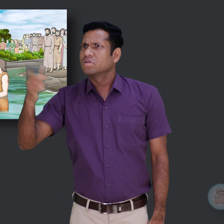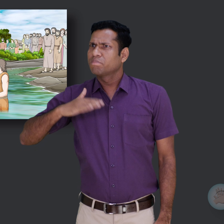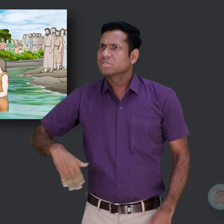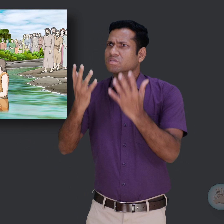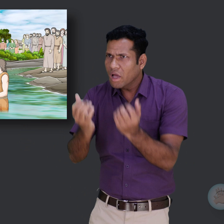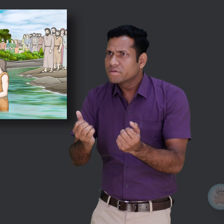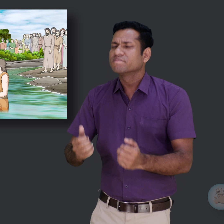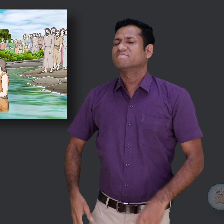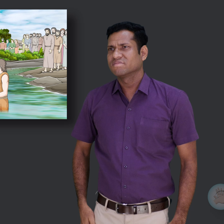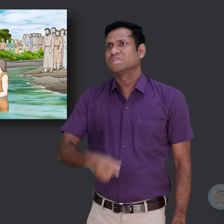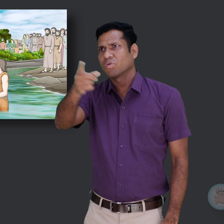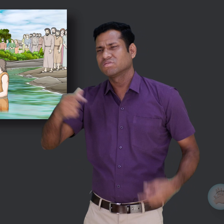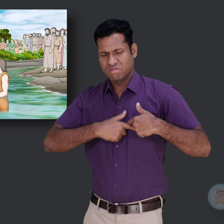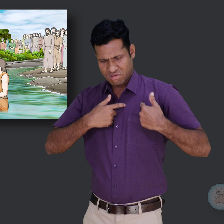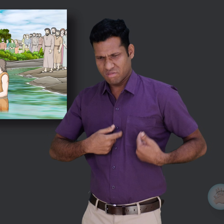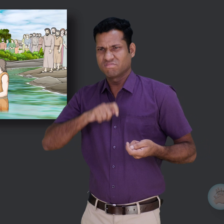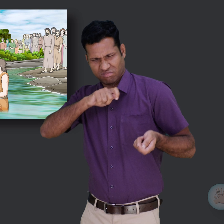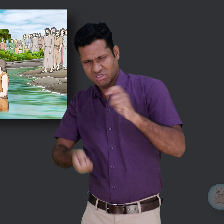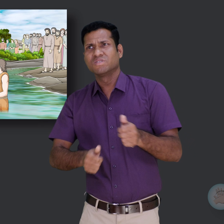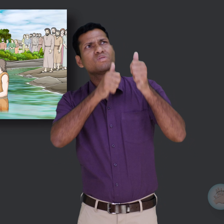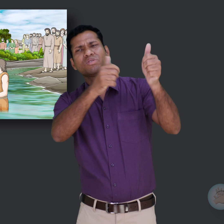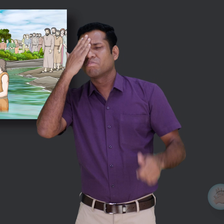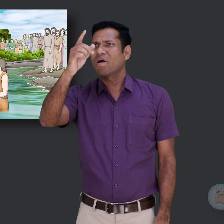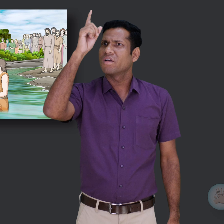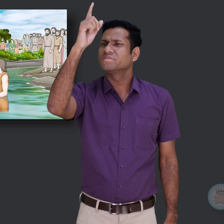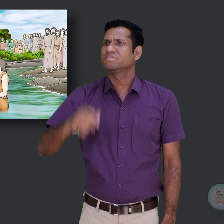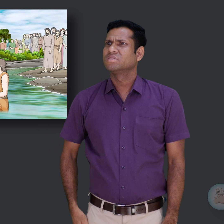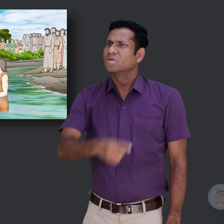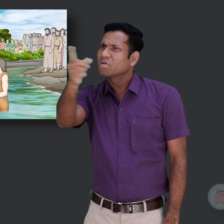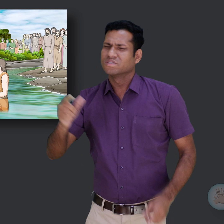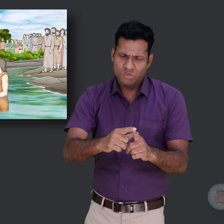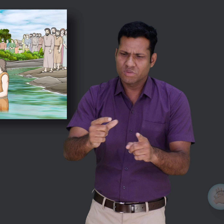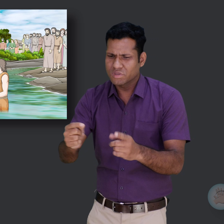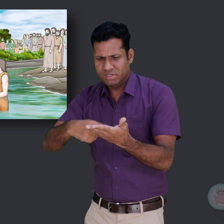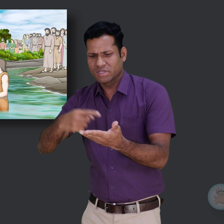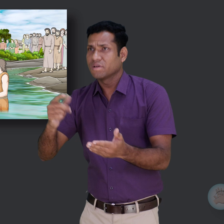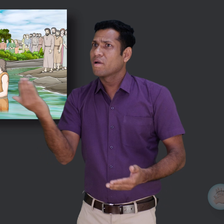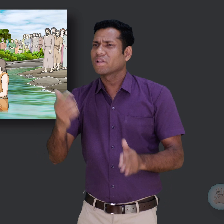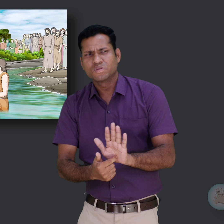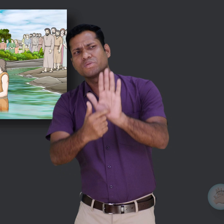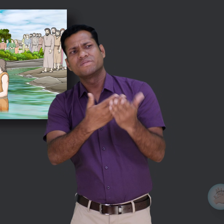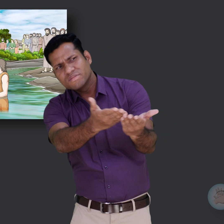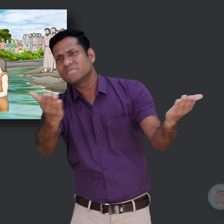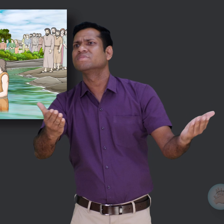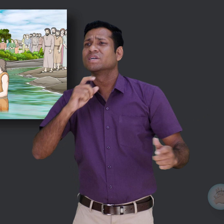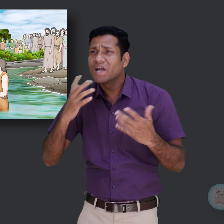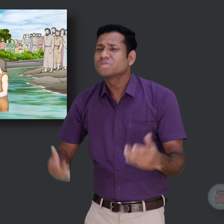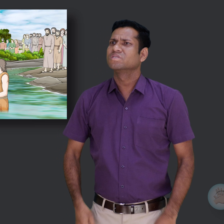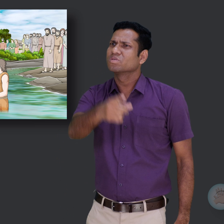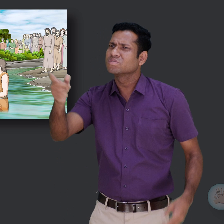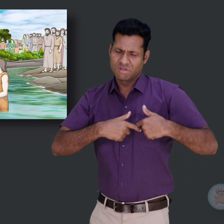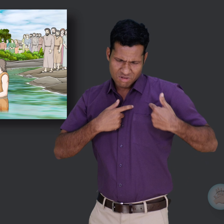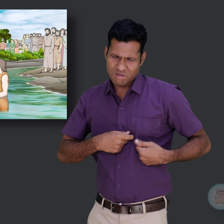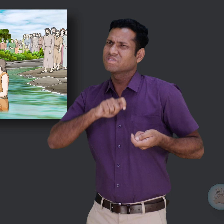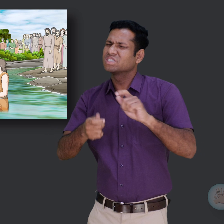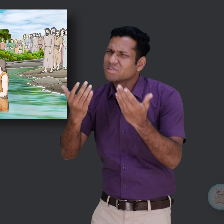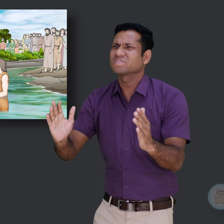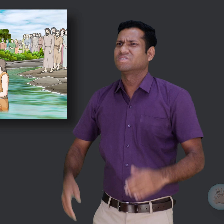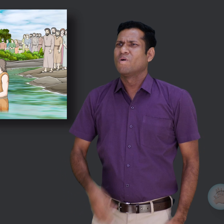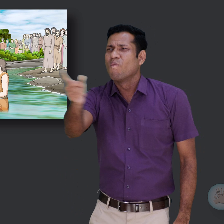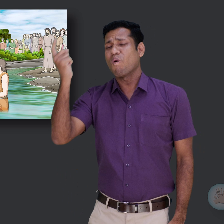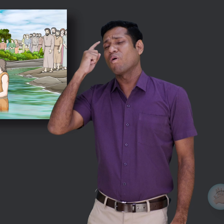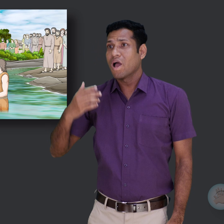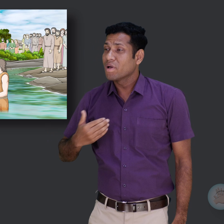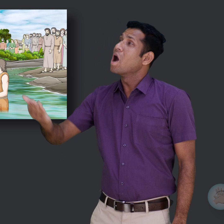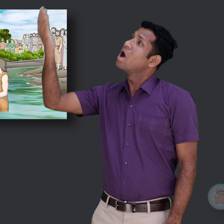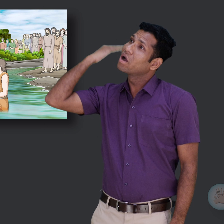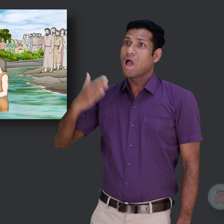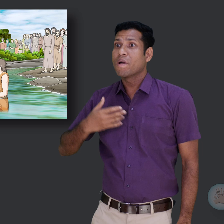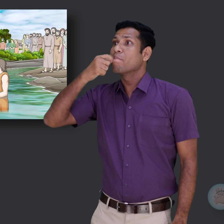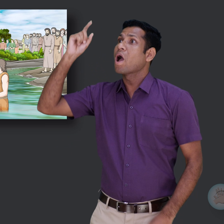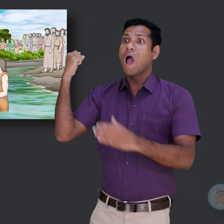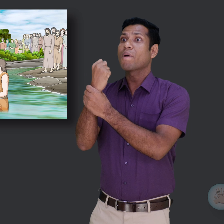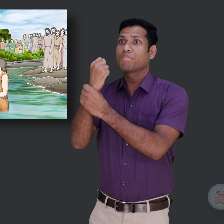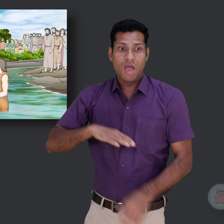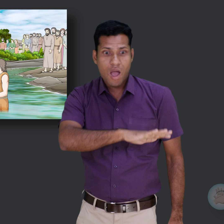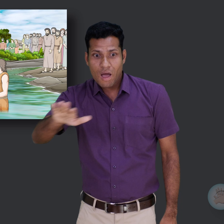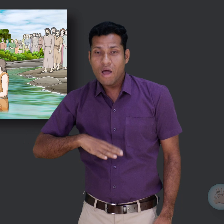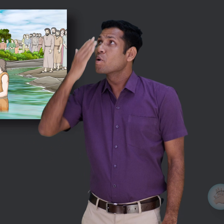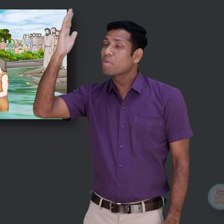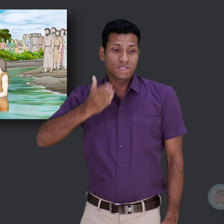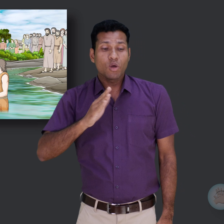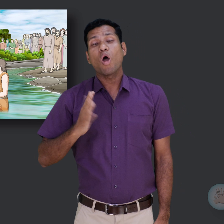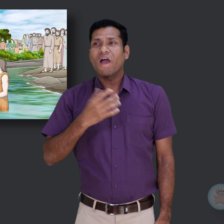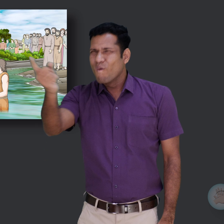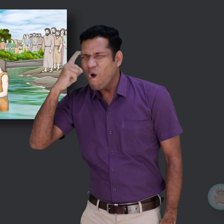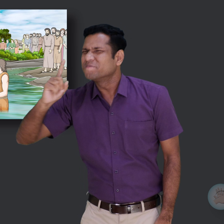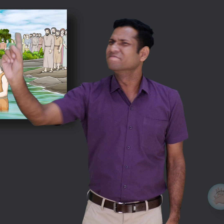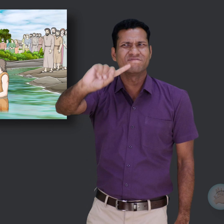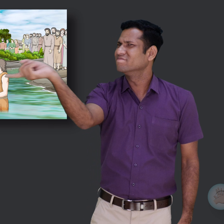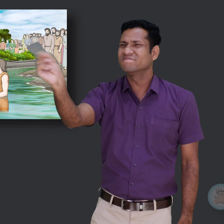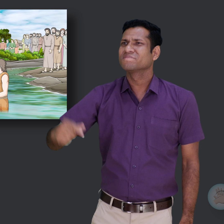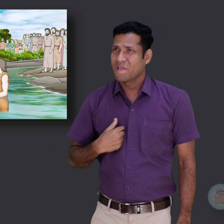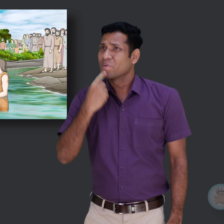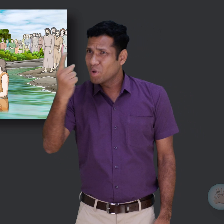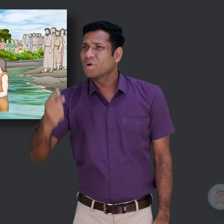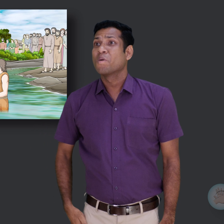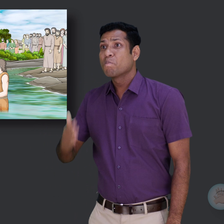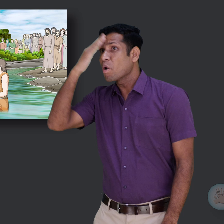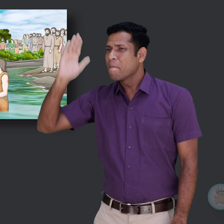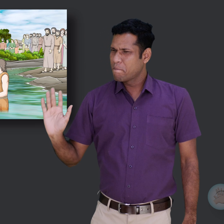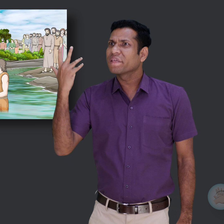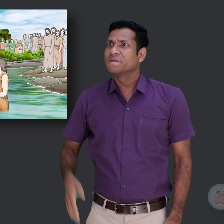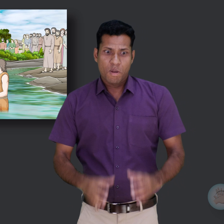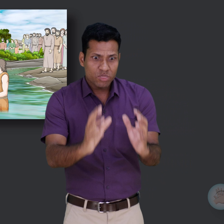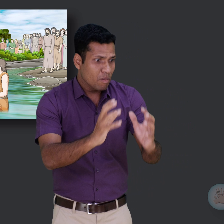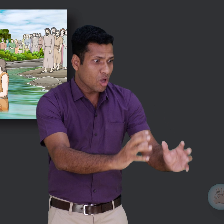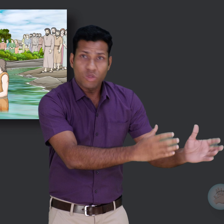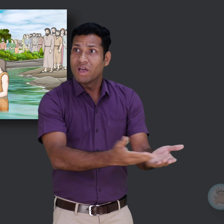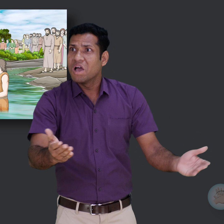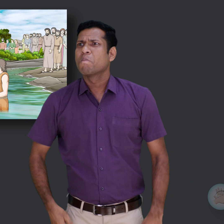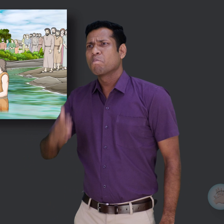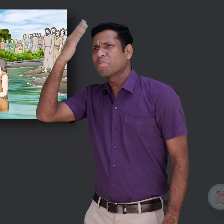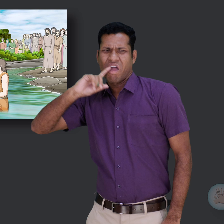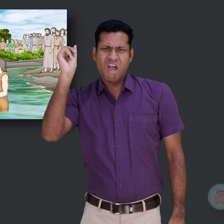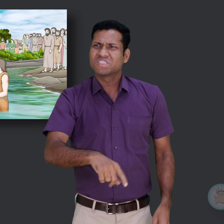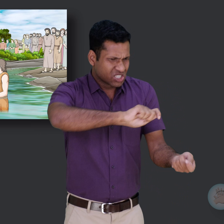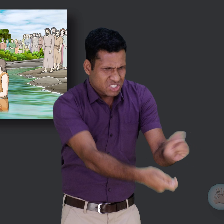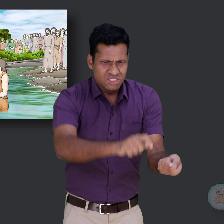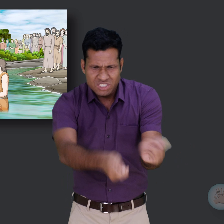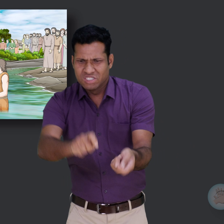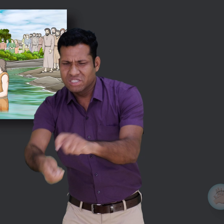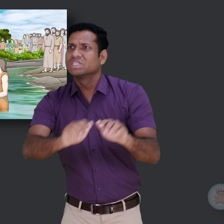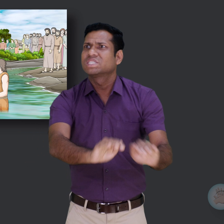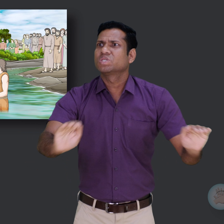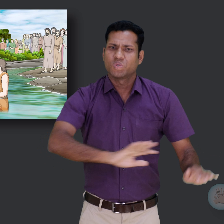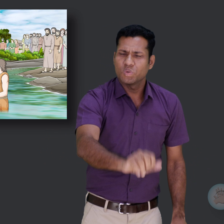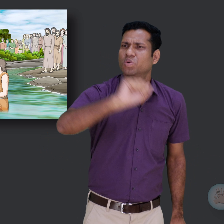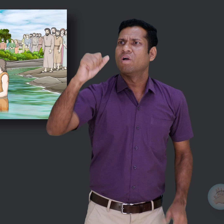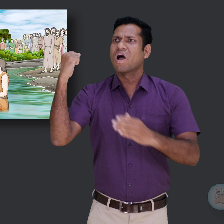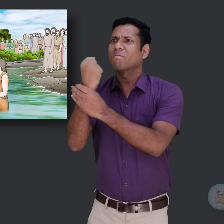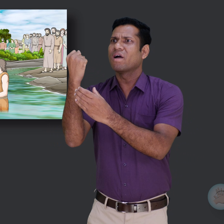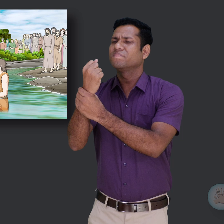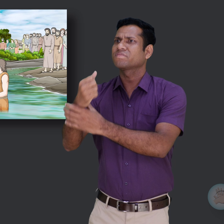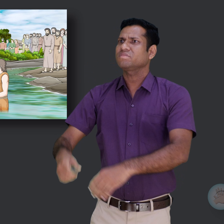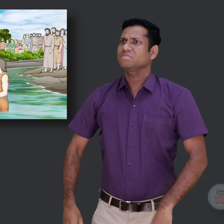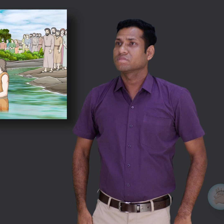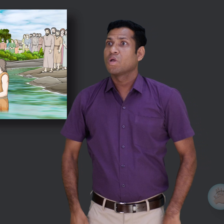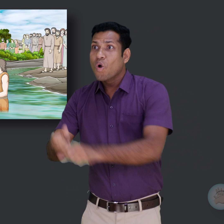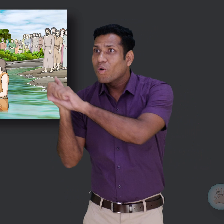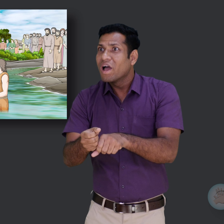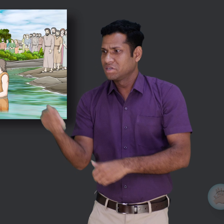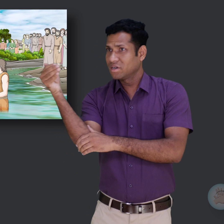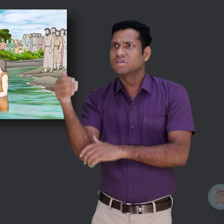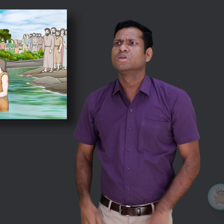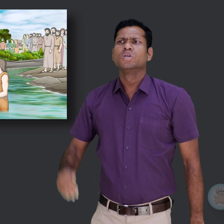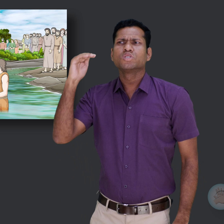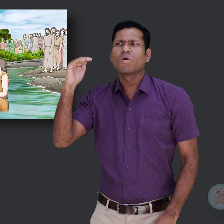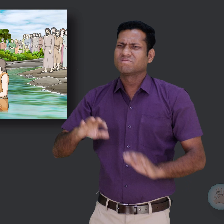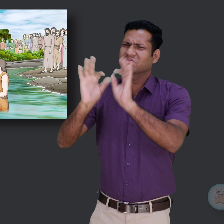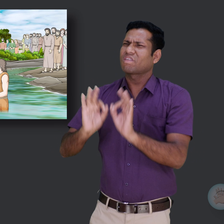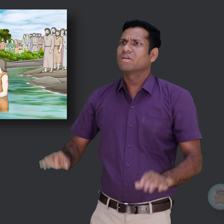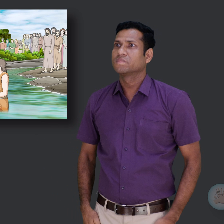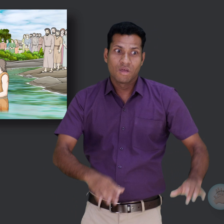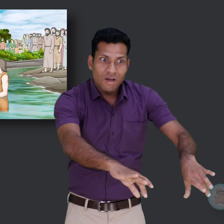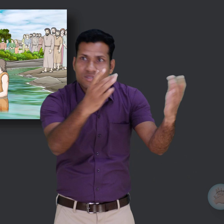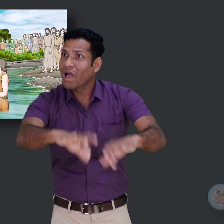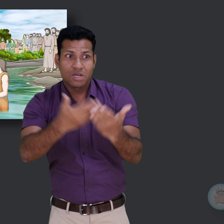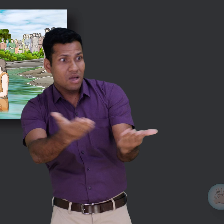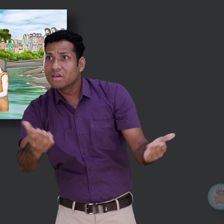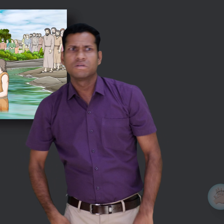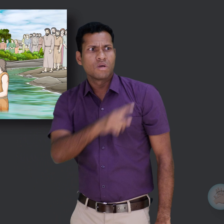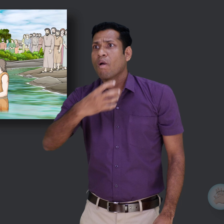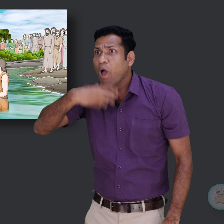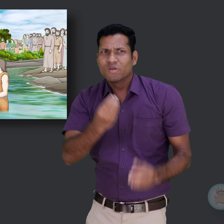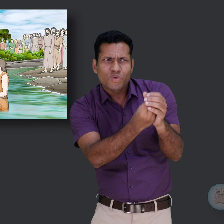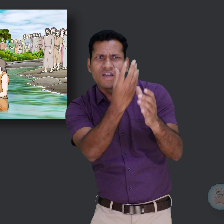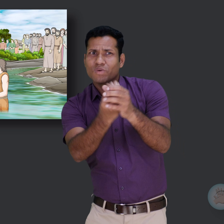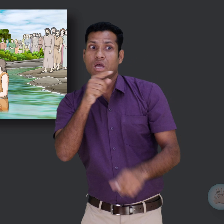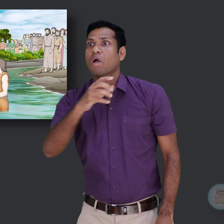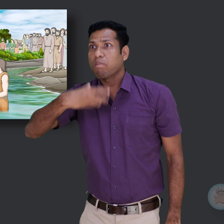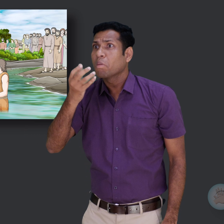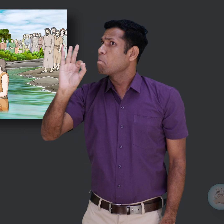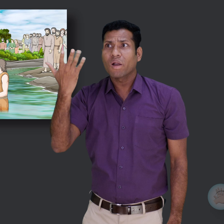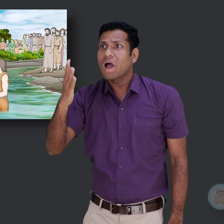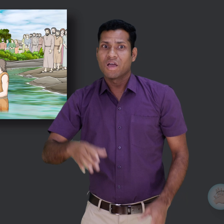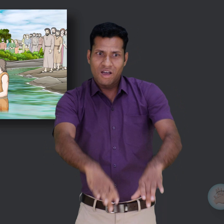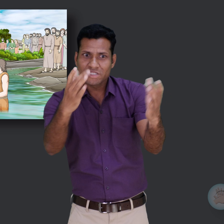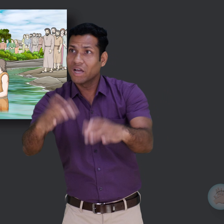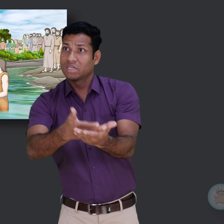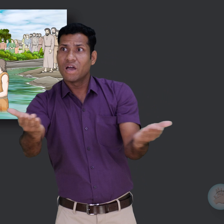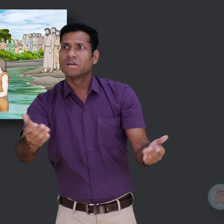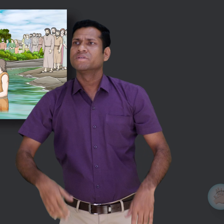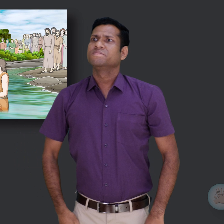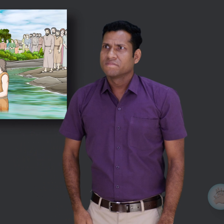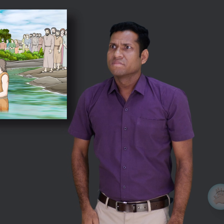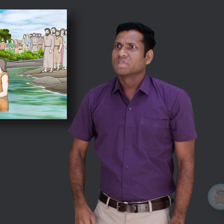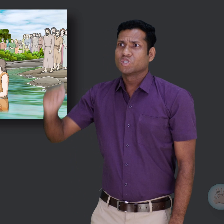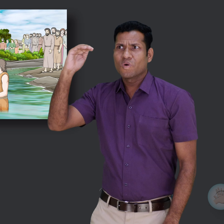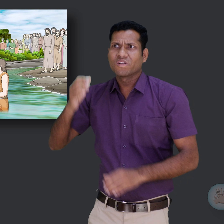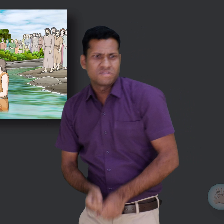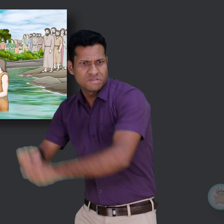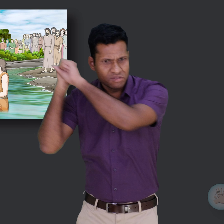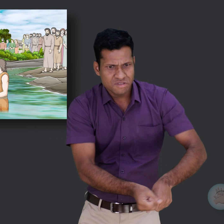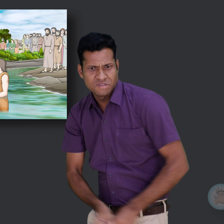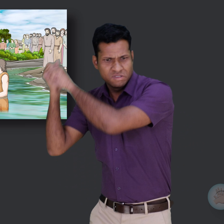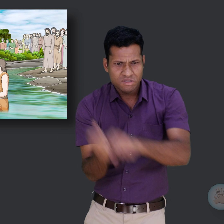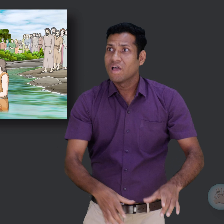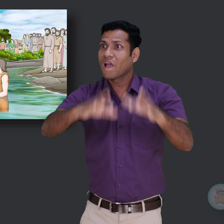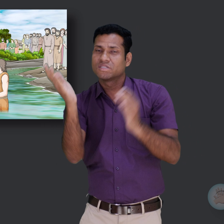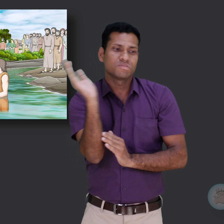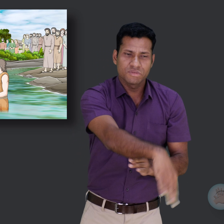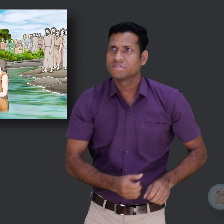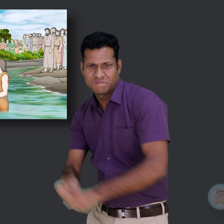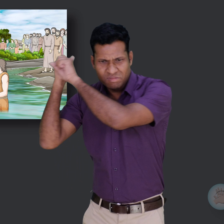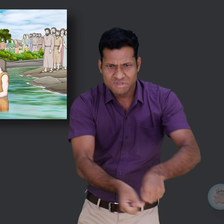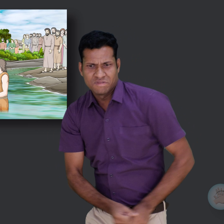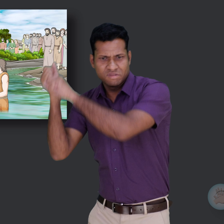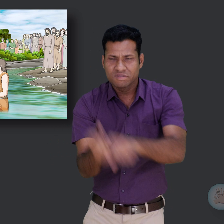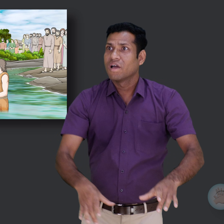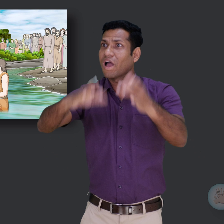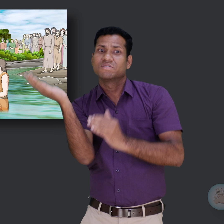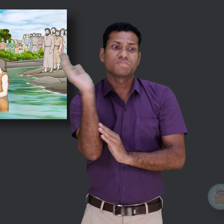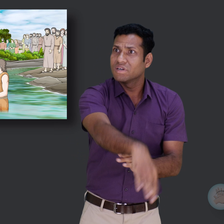Produce fruit, then, in keeping with repentance. And do not presume to say to yourselves, ‘We have Abraham as our father.’ For I tell you that out of these stones God can raise up children for Abraham.